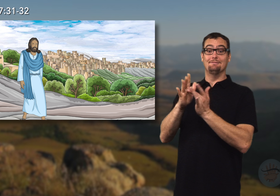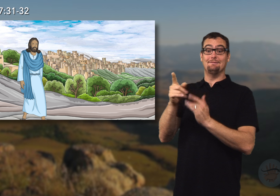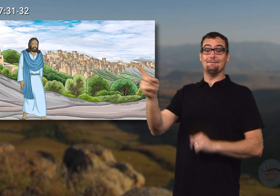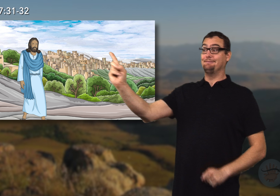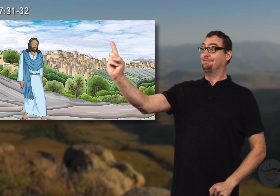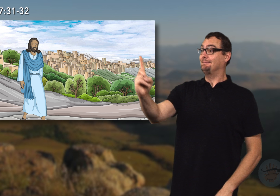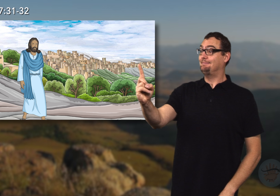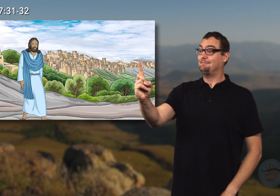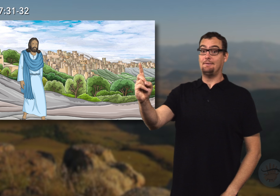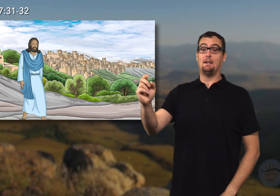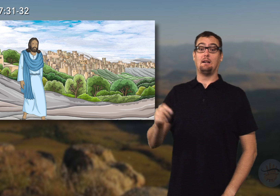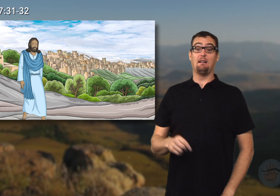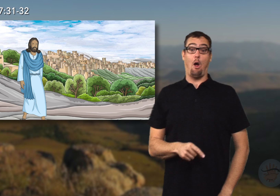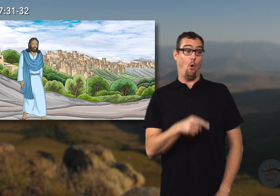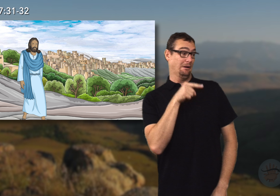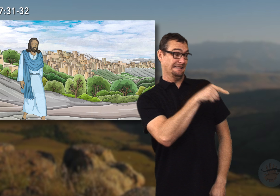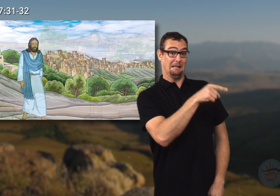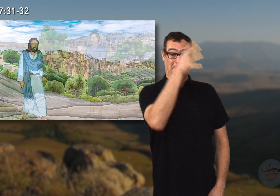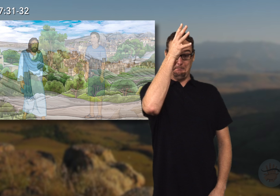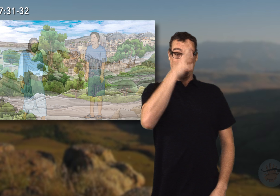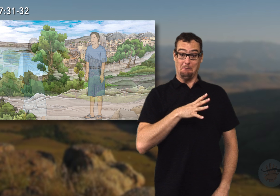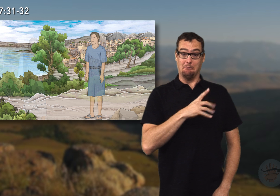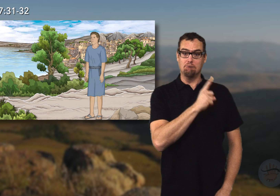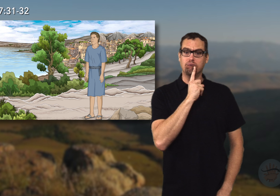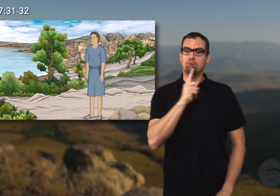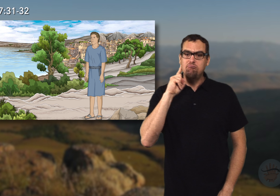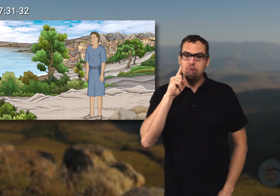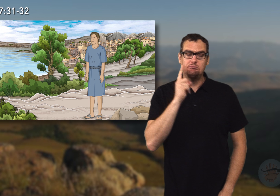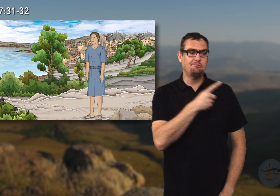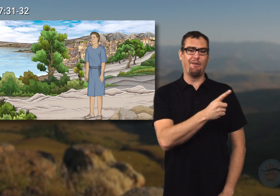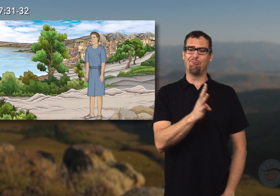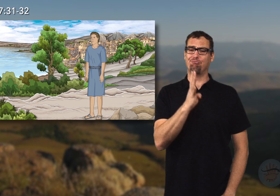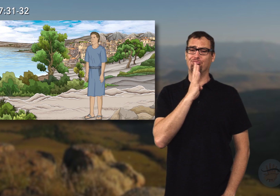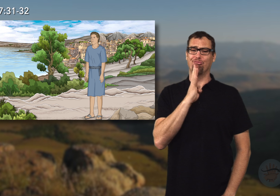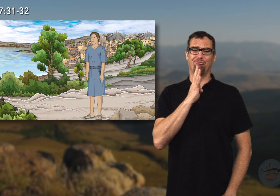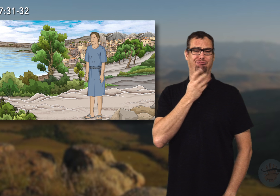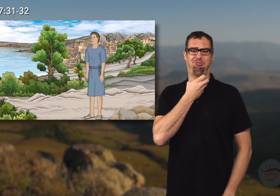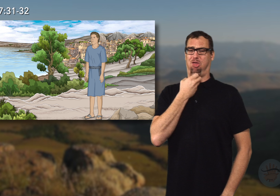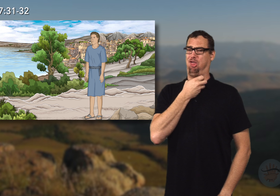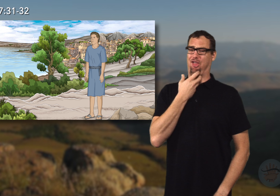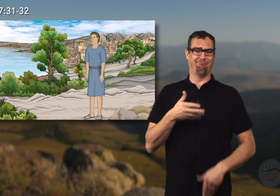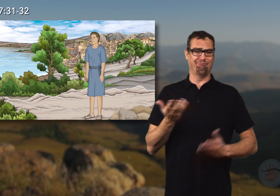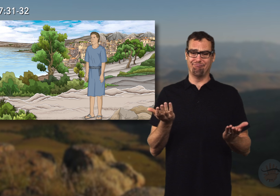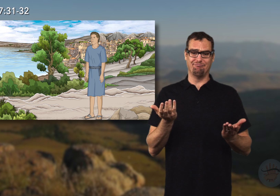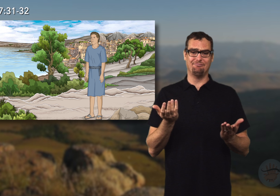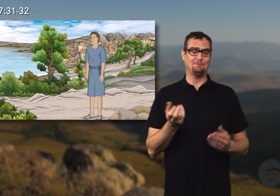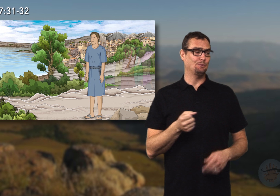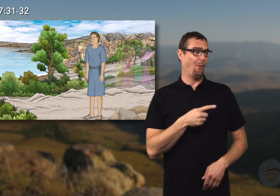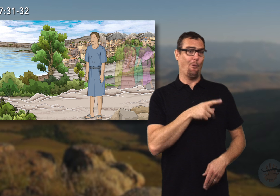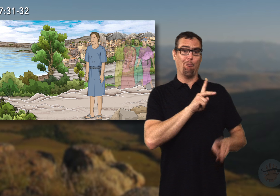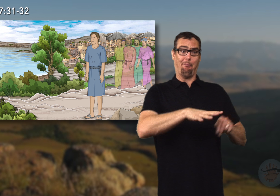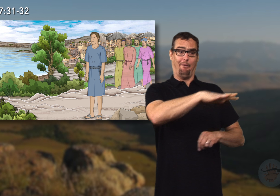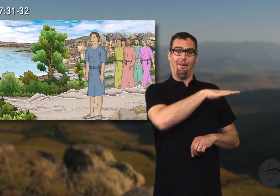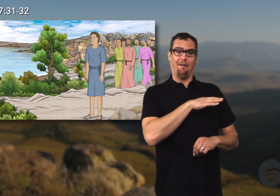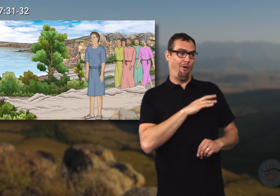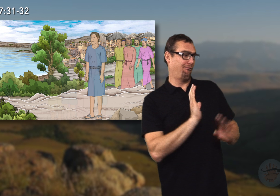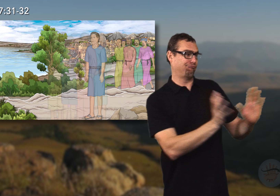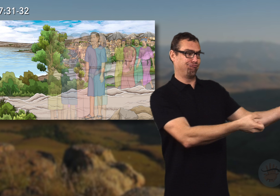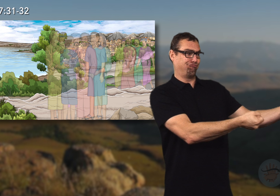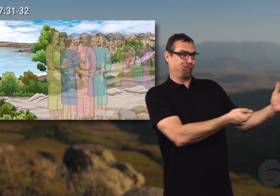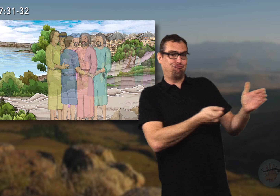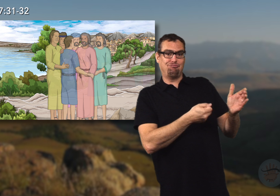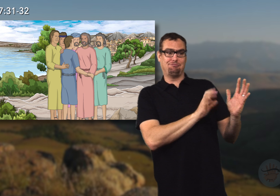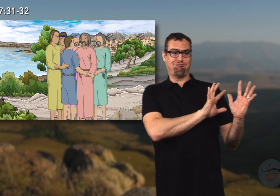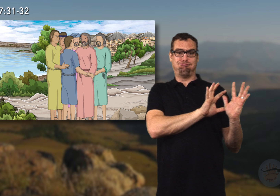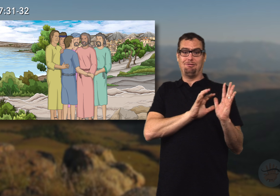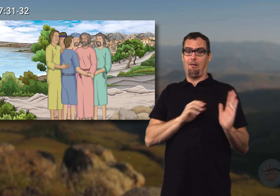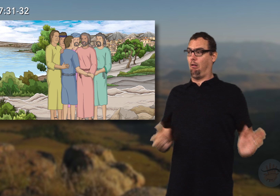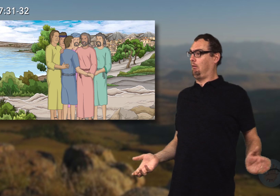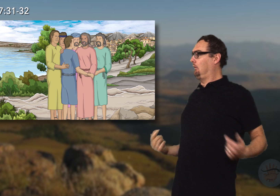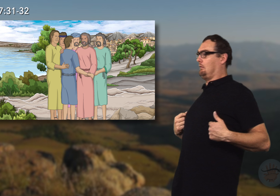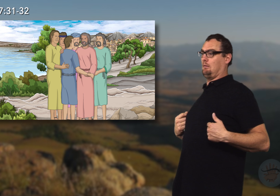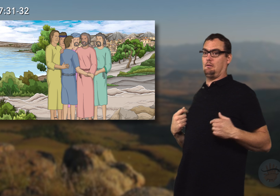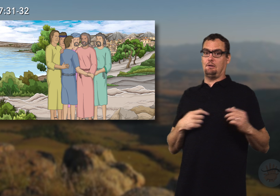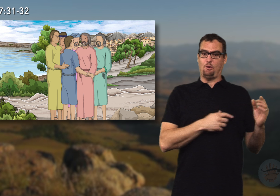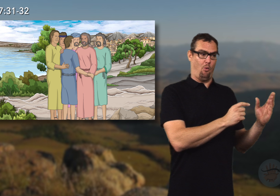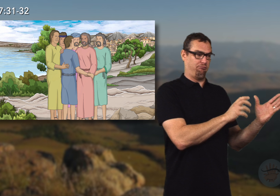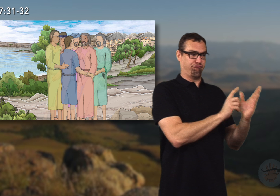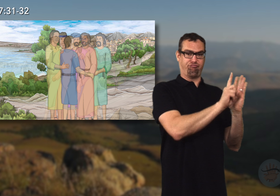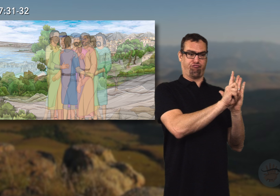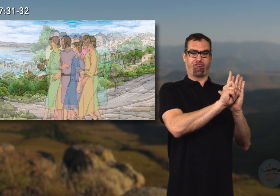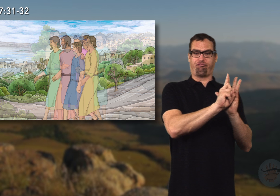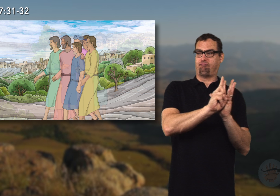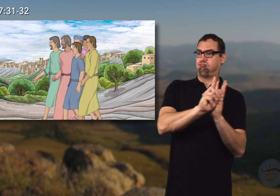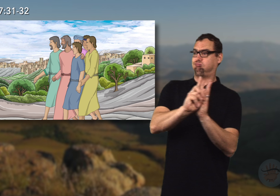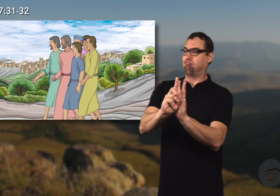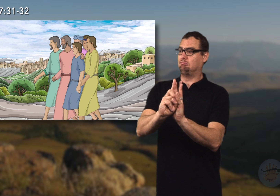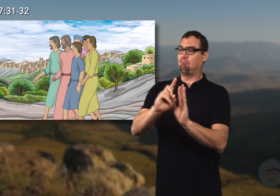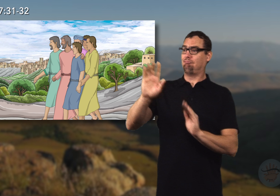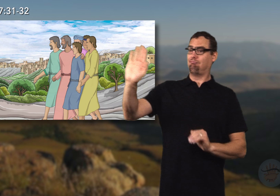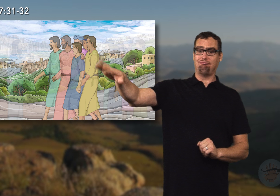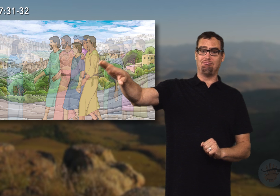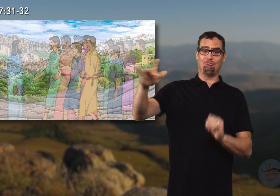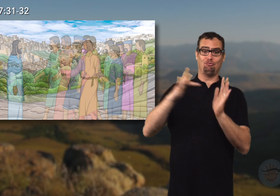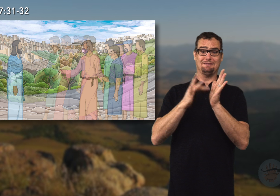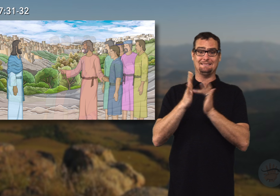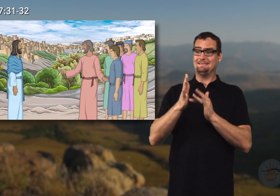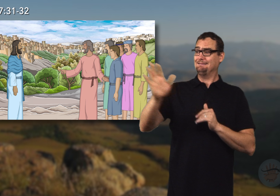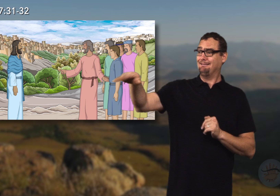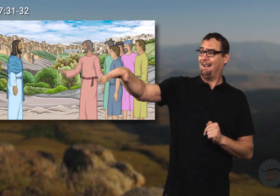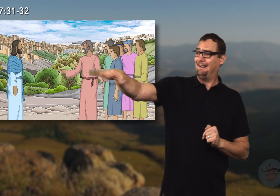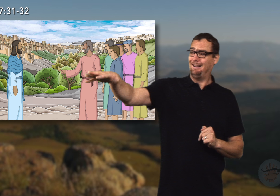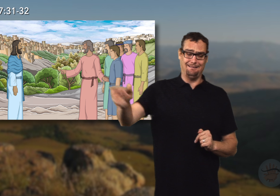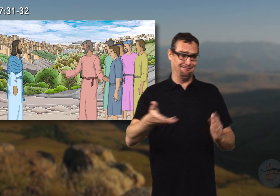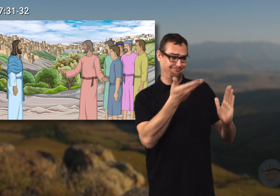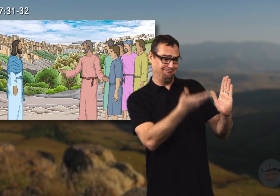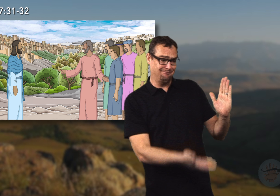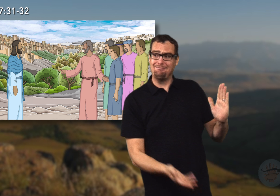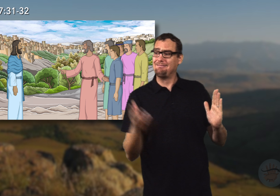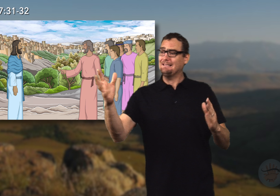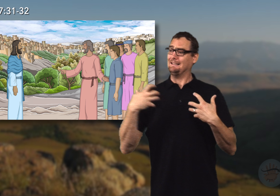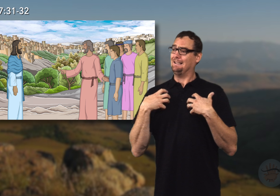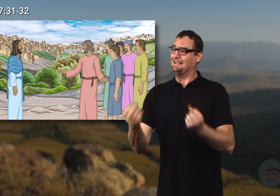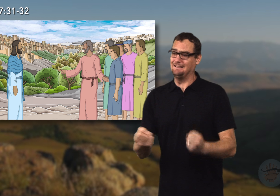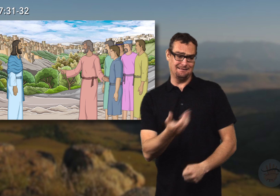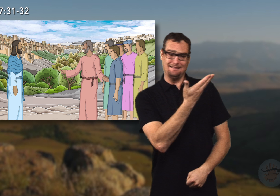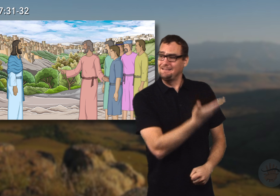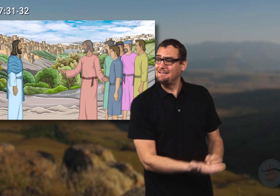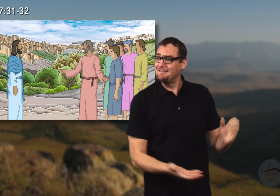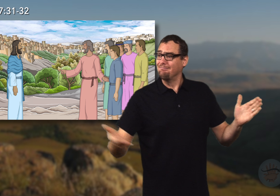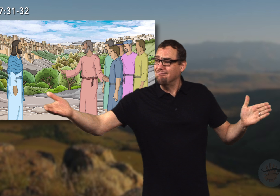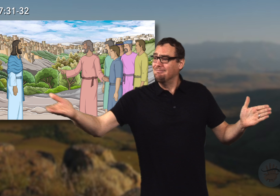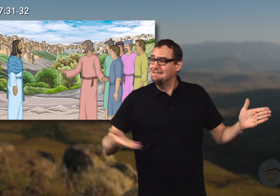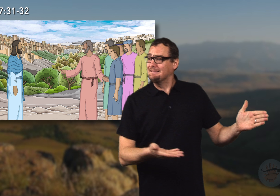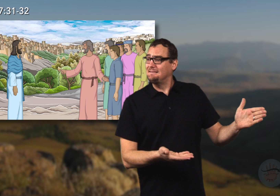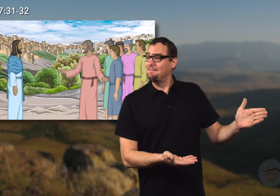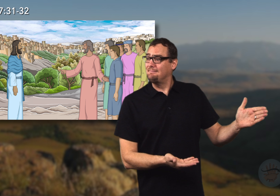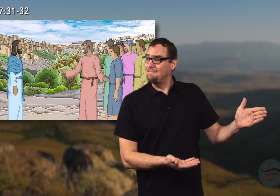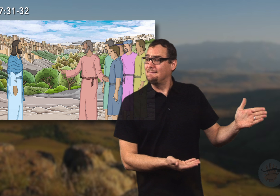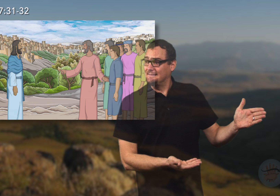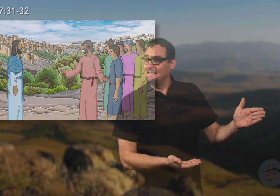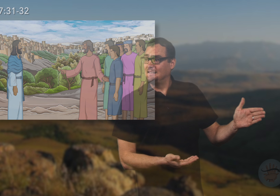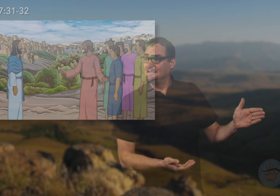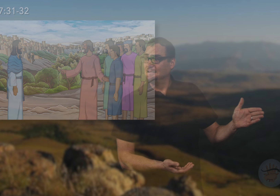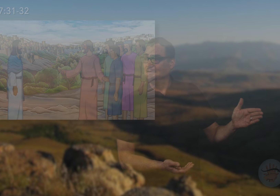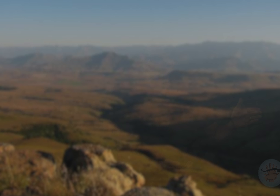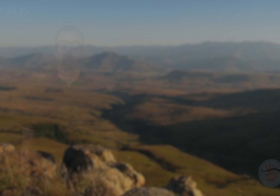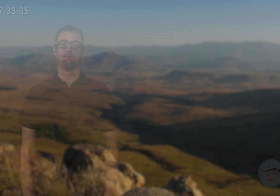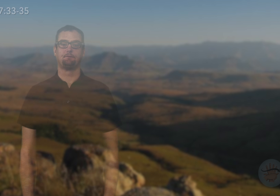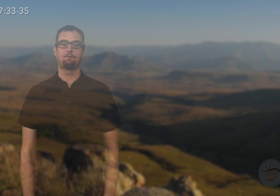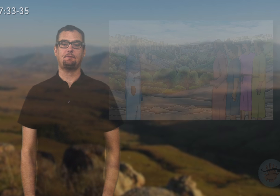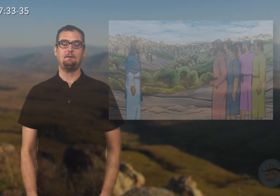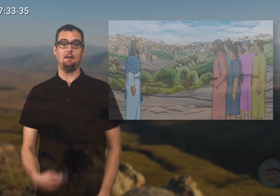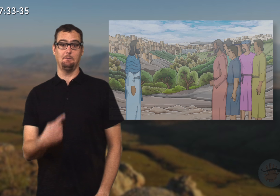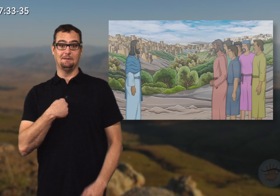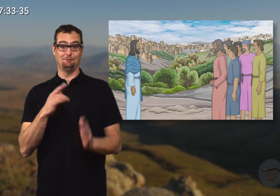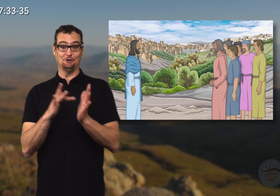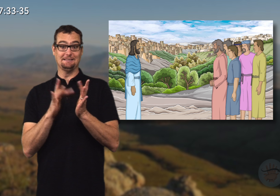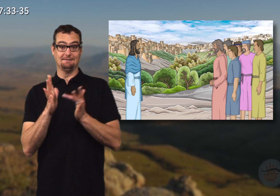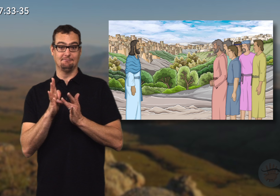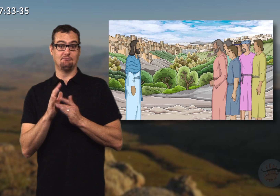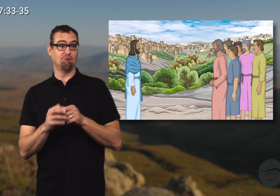Some people brought to Him a man who was deaf and hardly able to speak, and they begged Jesus to place His hand on him.